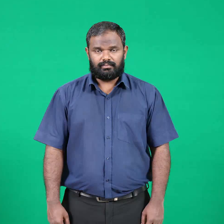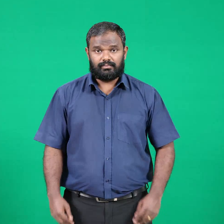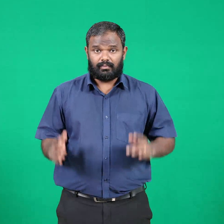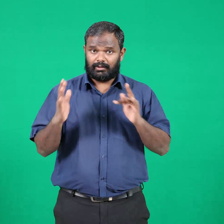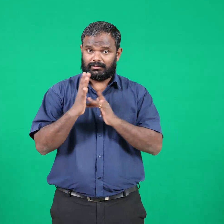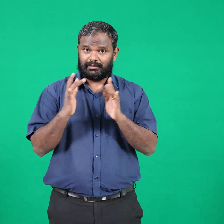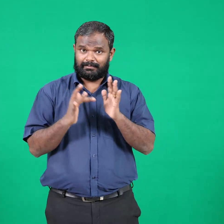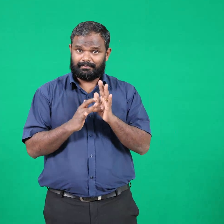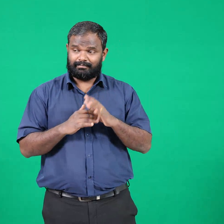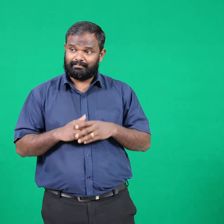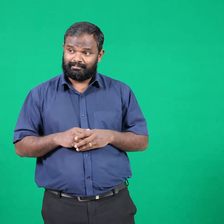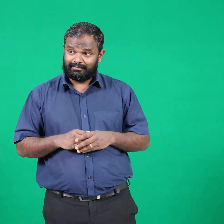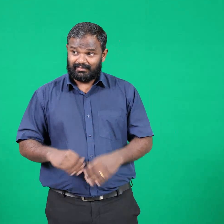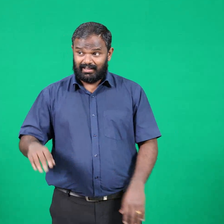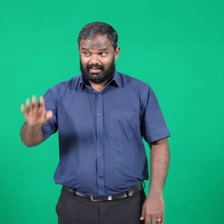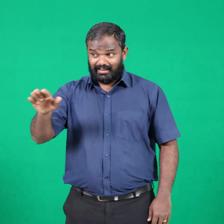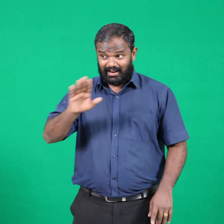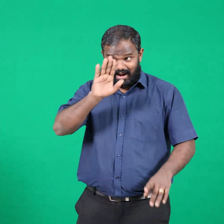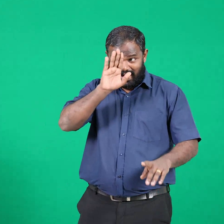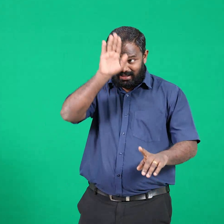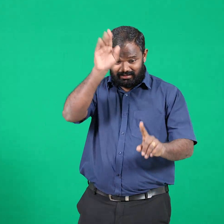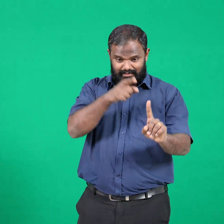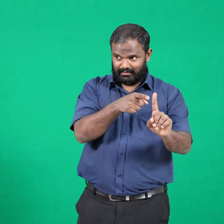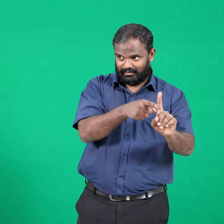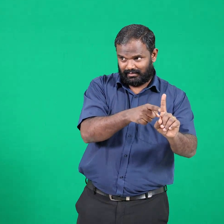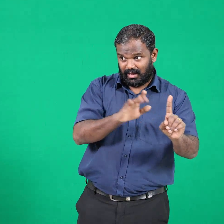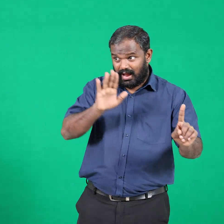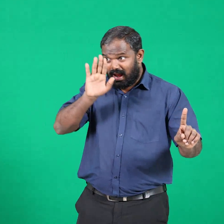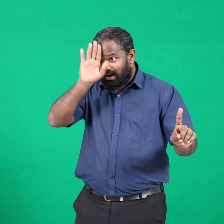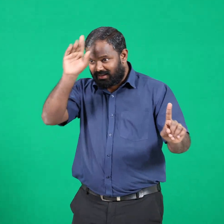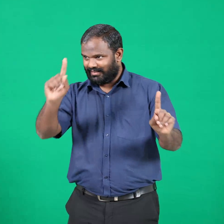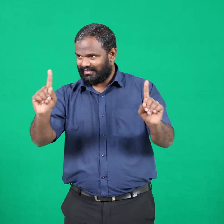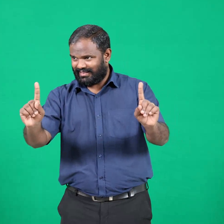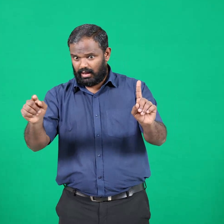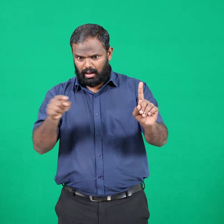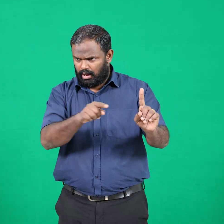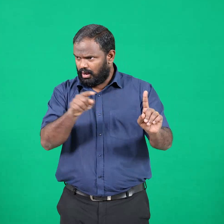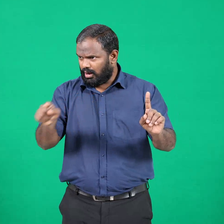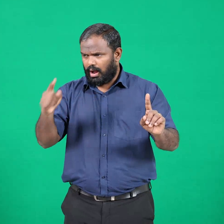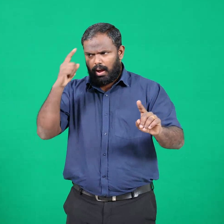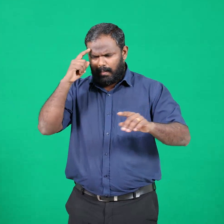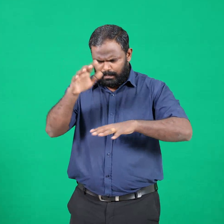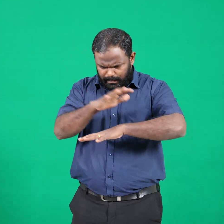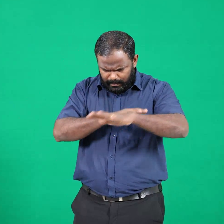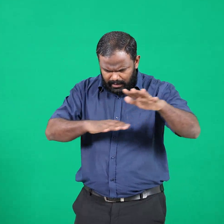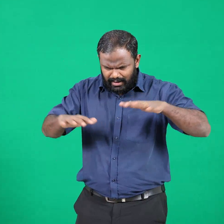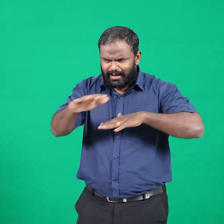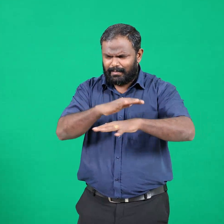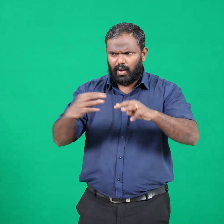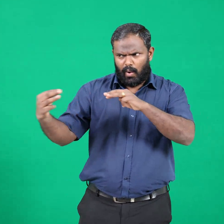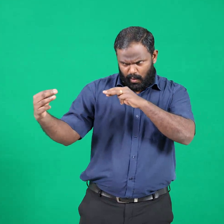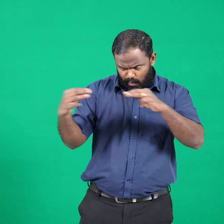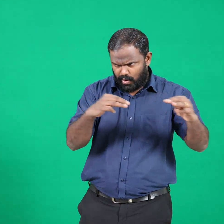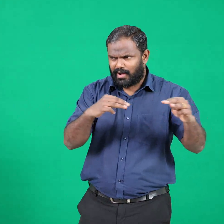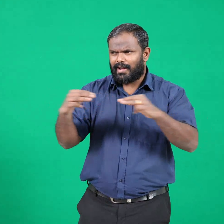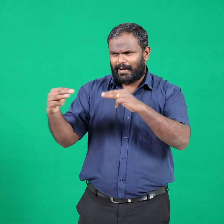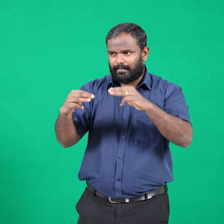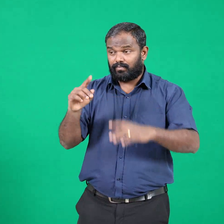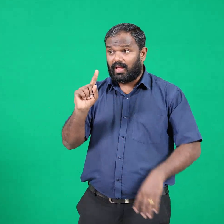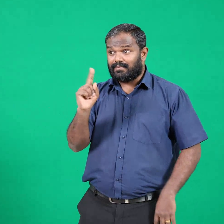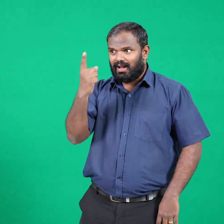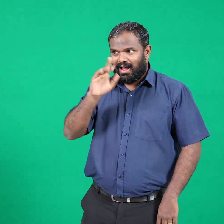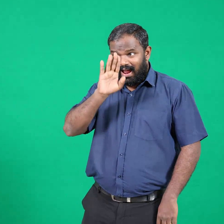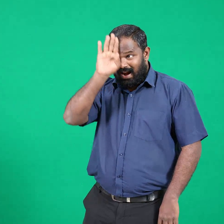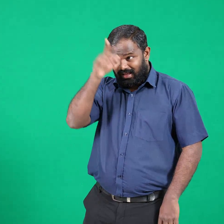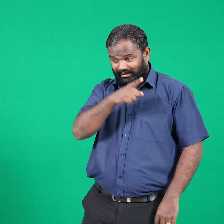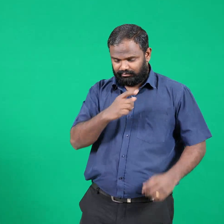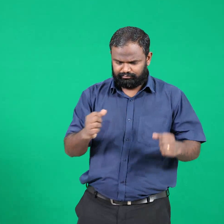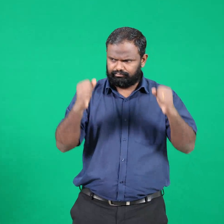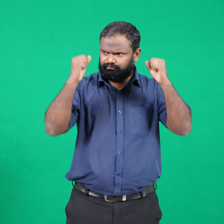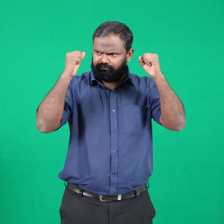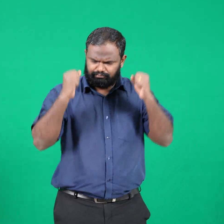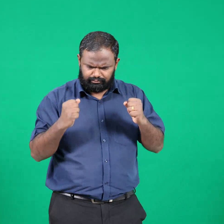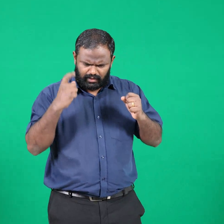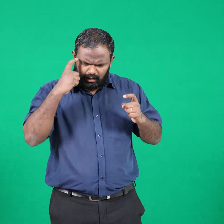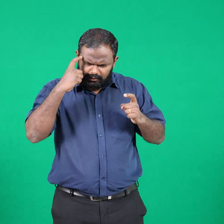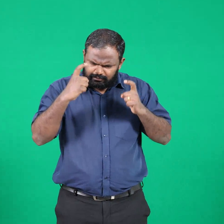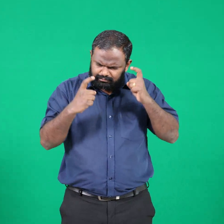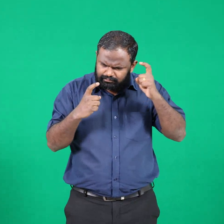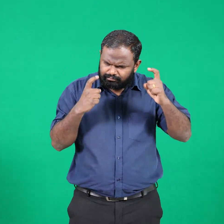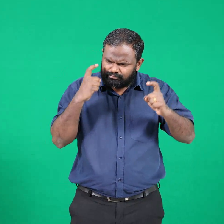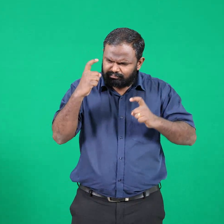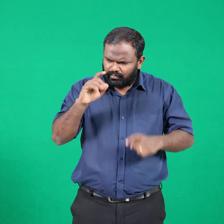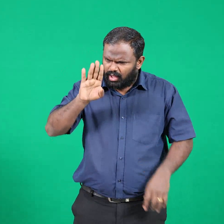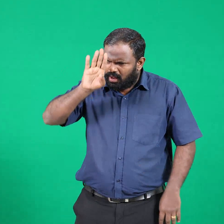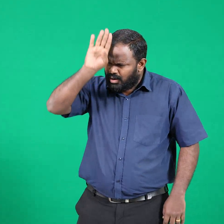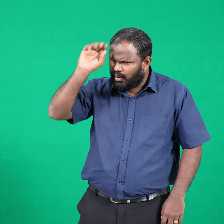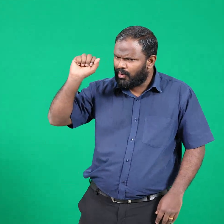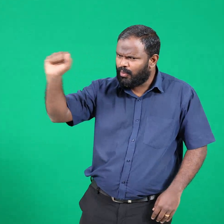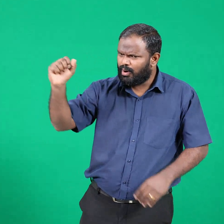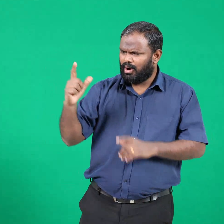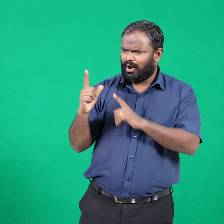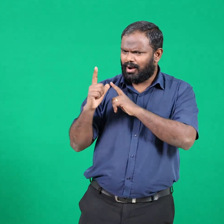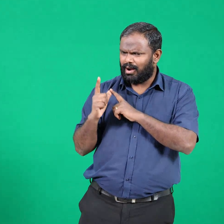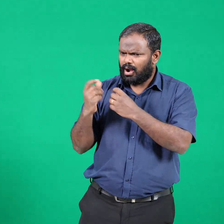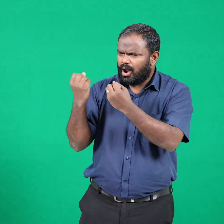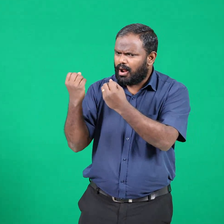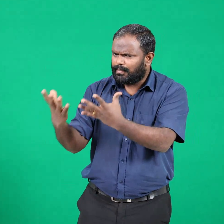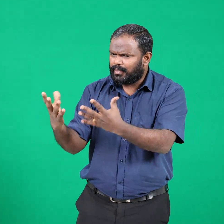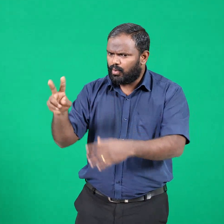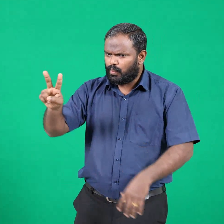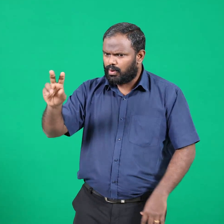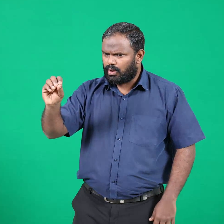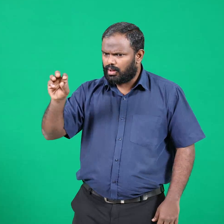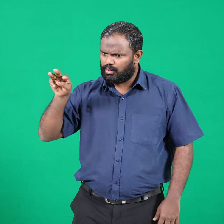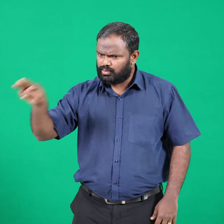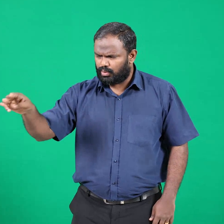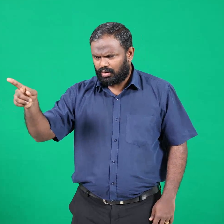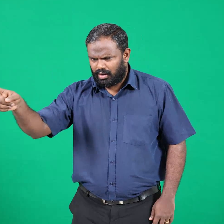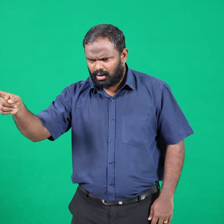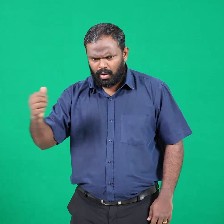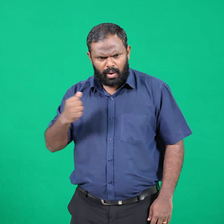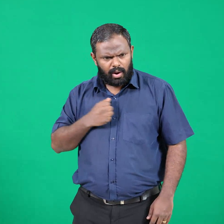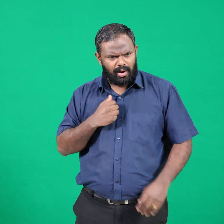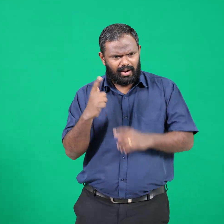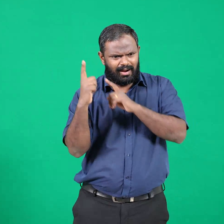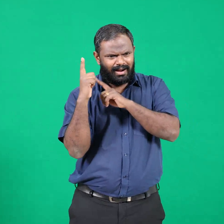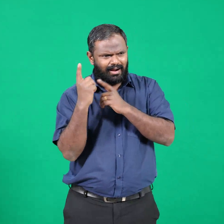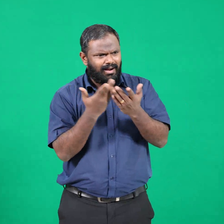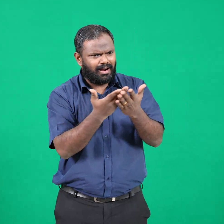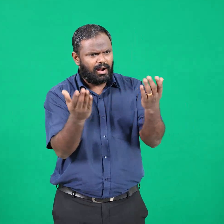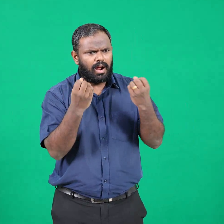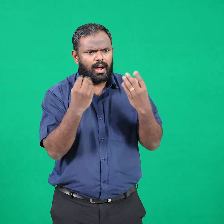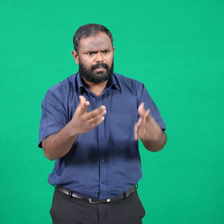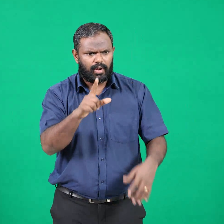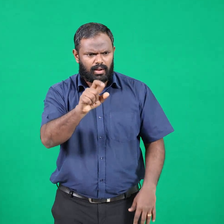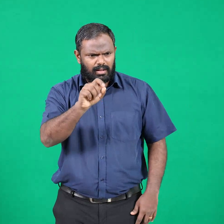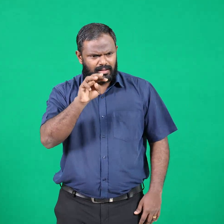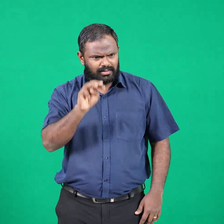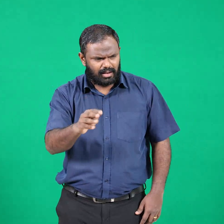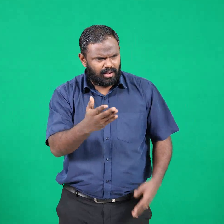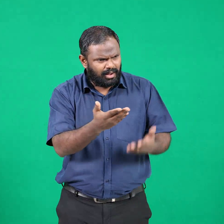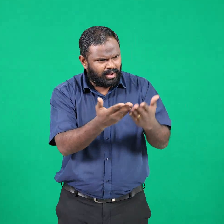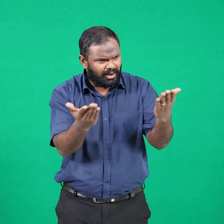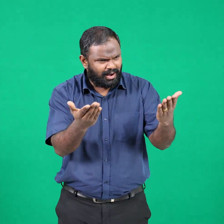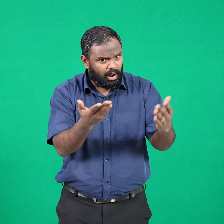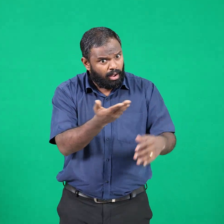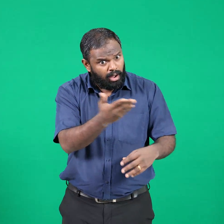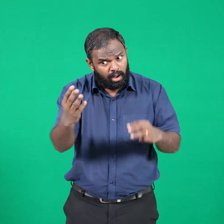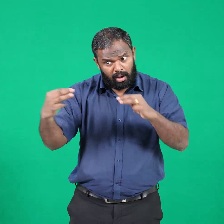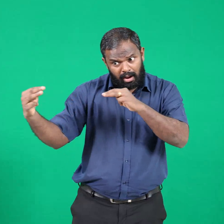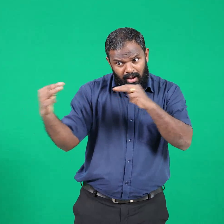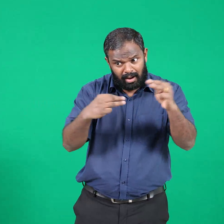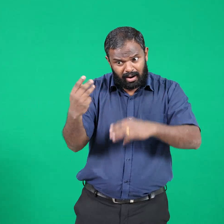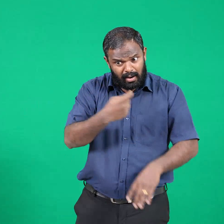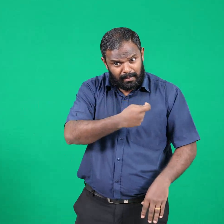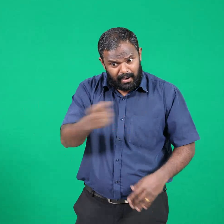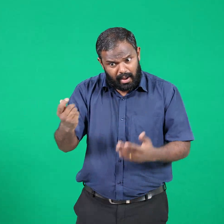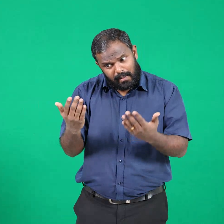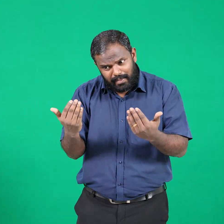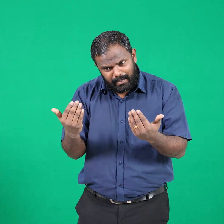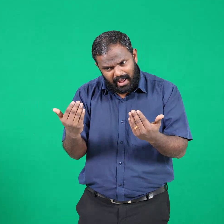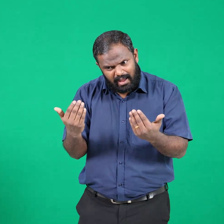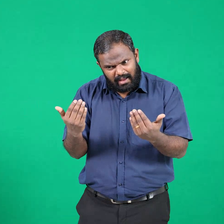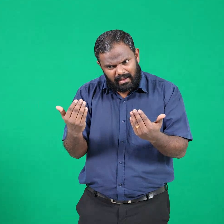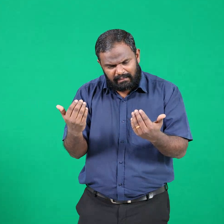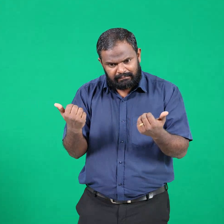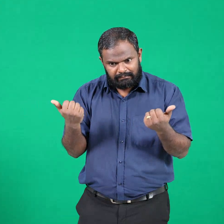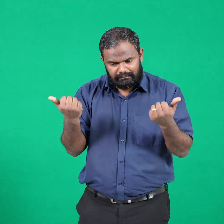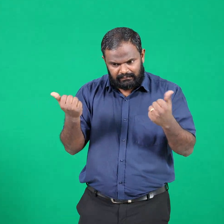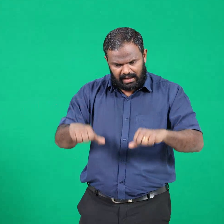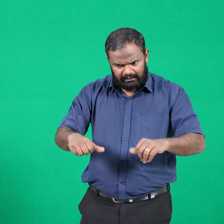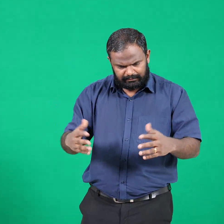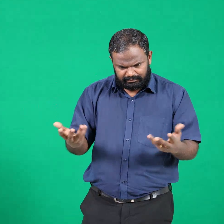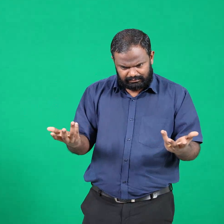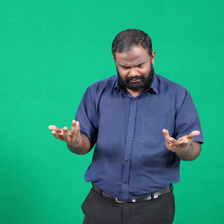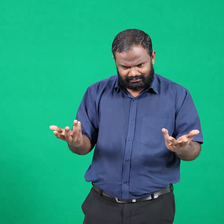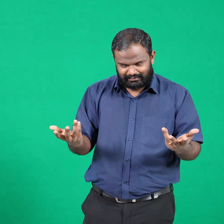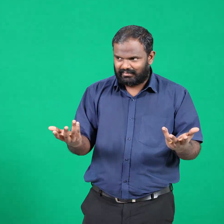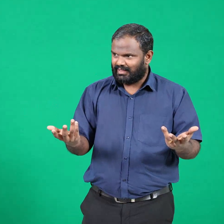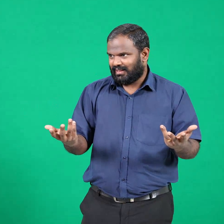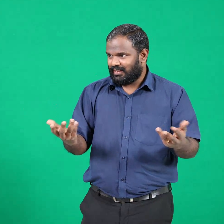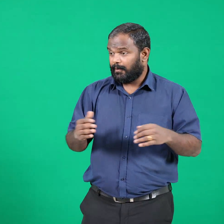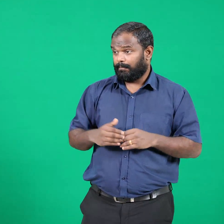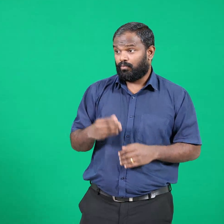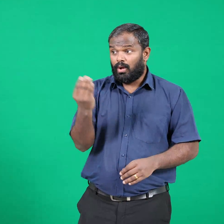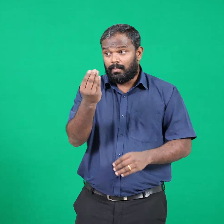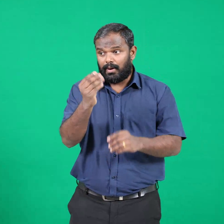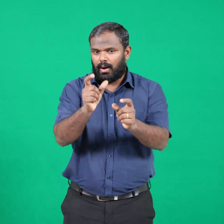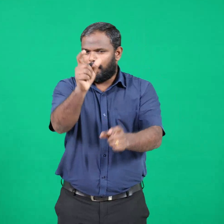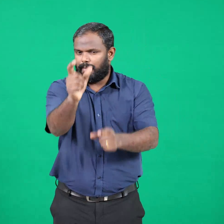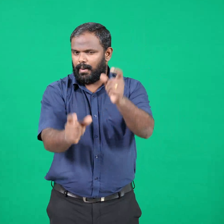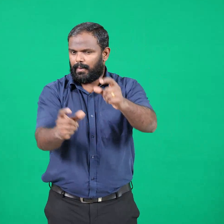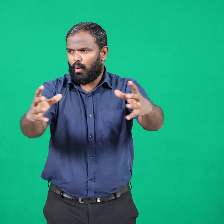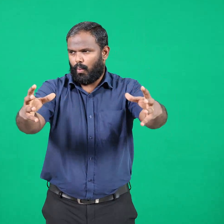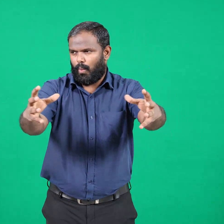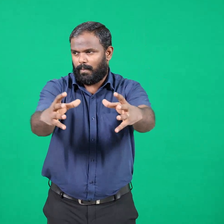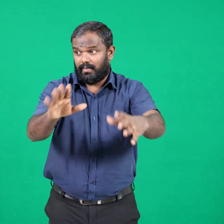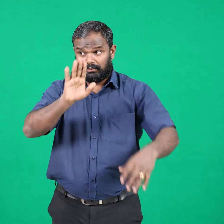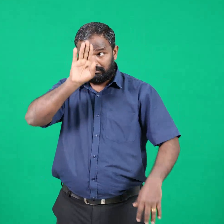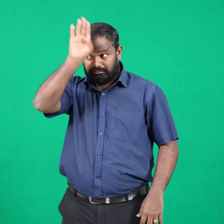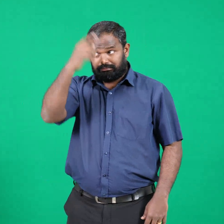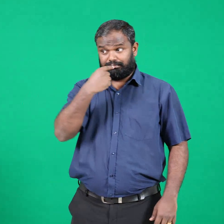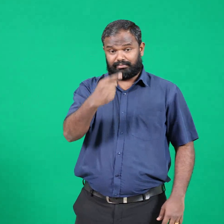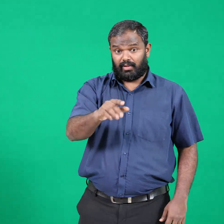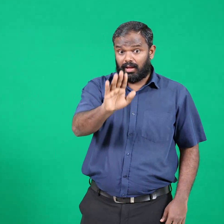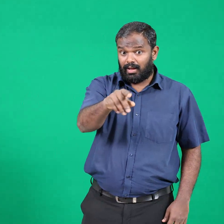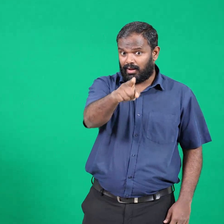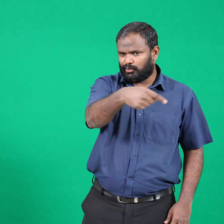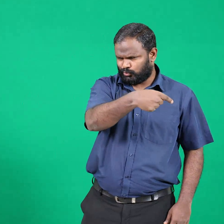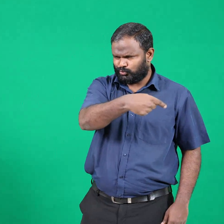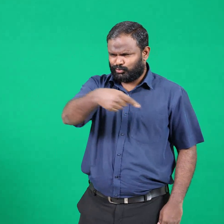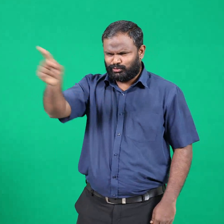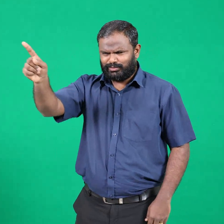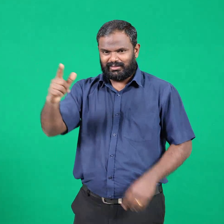Or what king on his way to war with another king will not first sit down and consider whether he can engage with ten thousand men the one coming against him with twenty thousand?